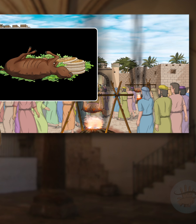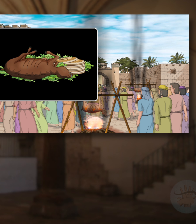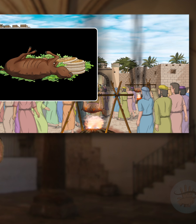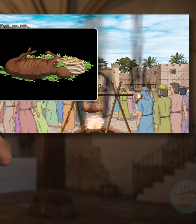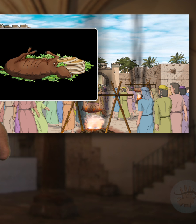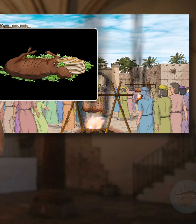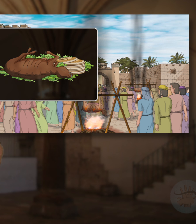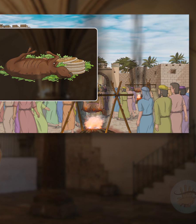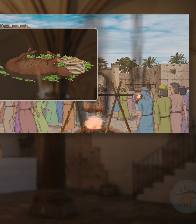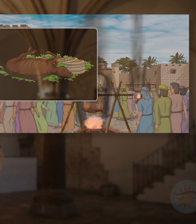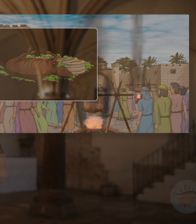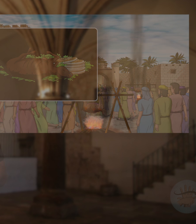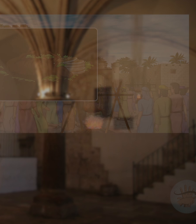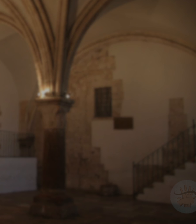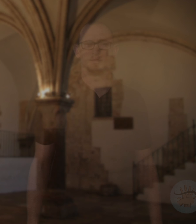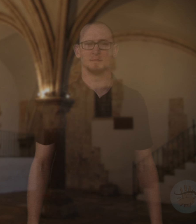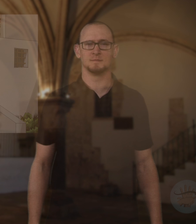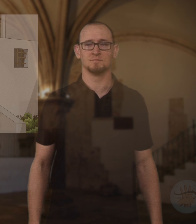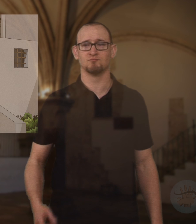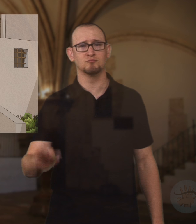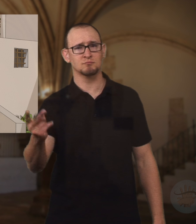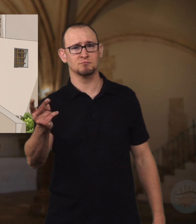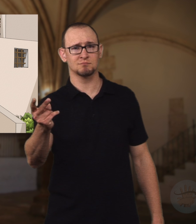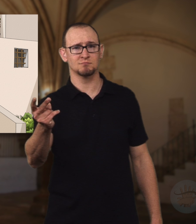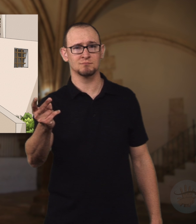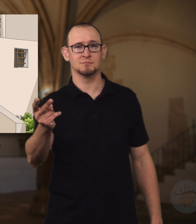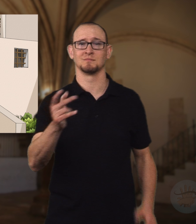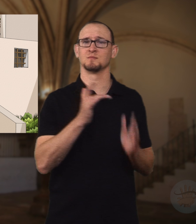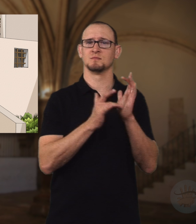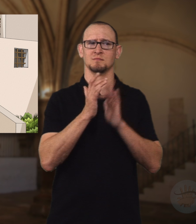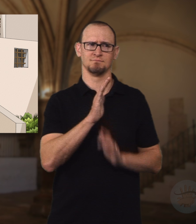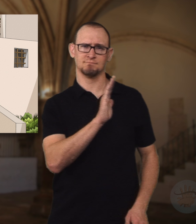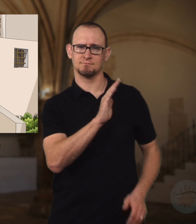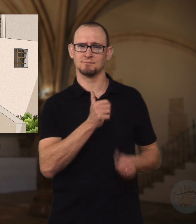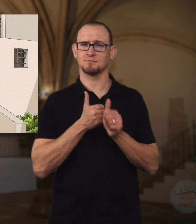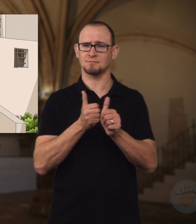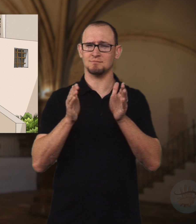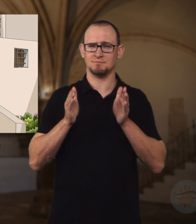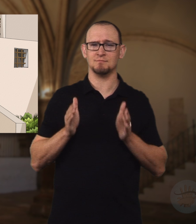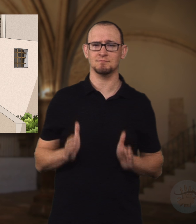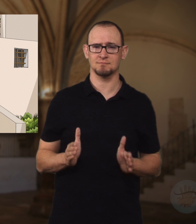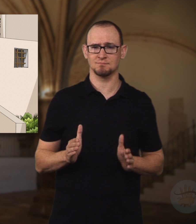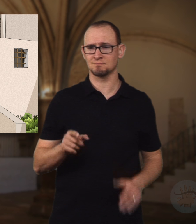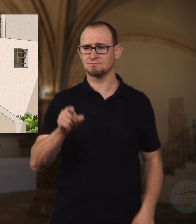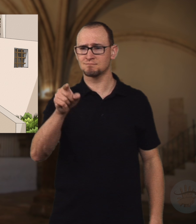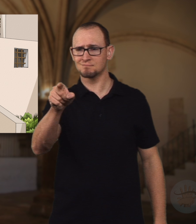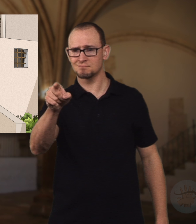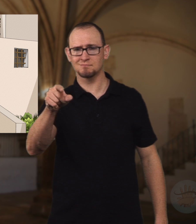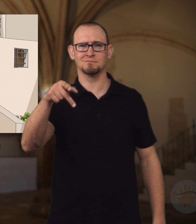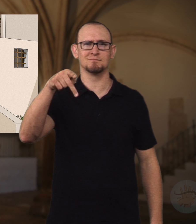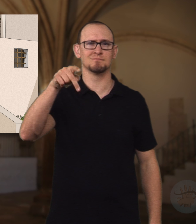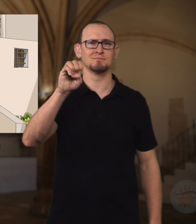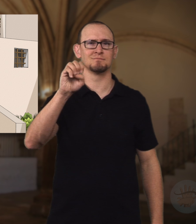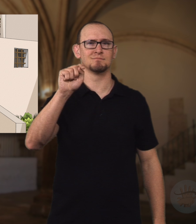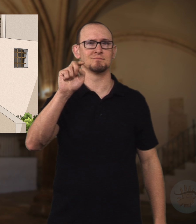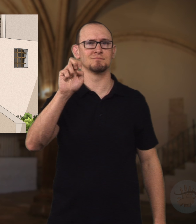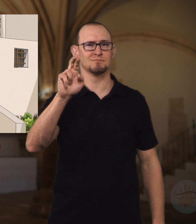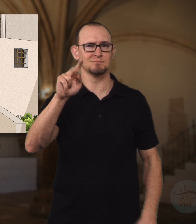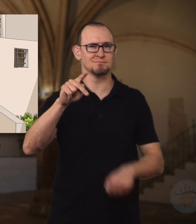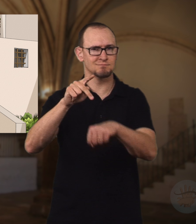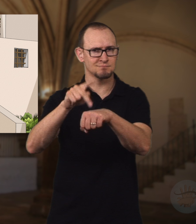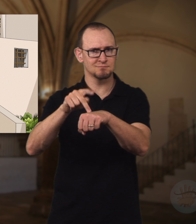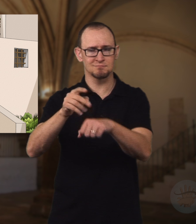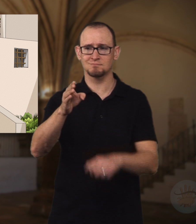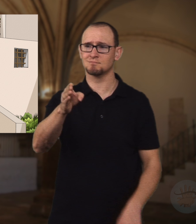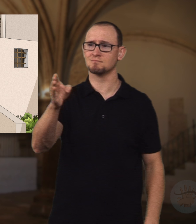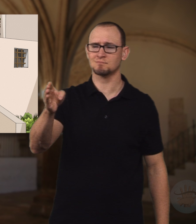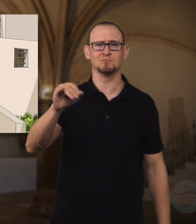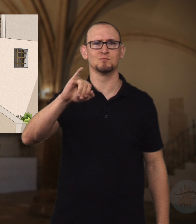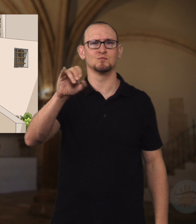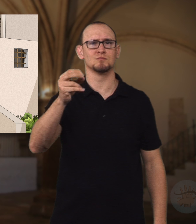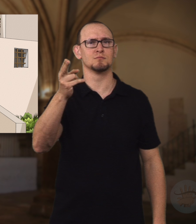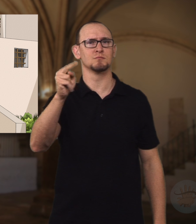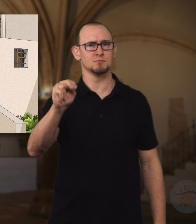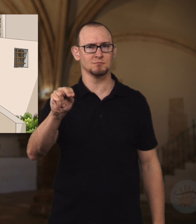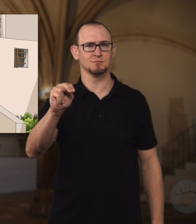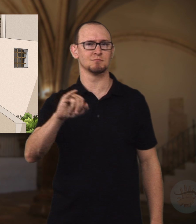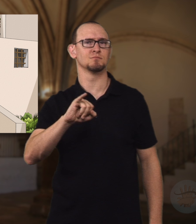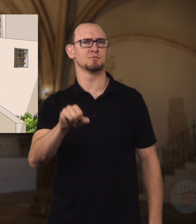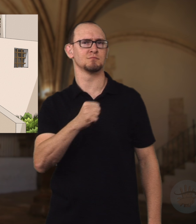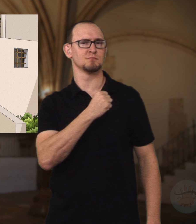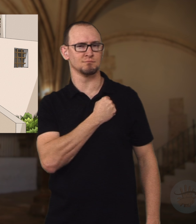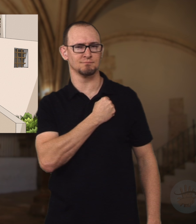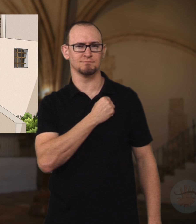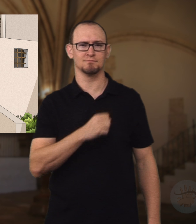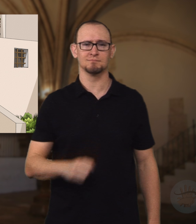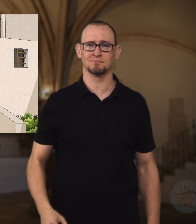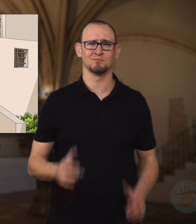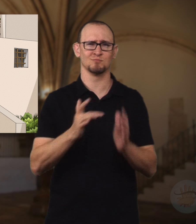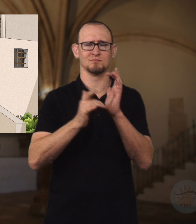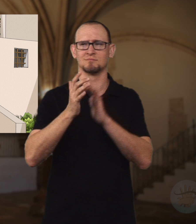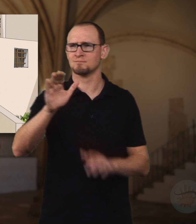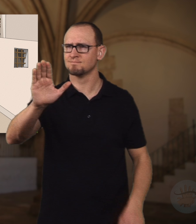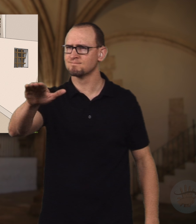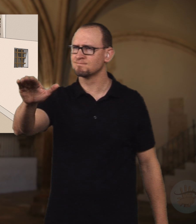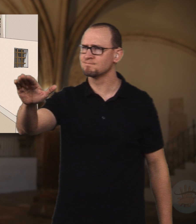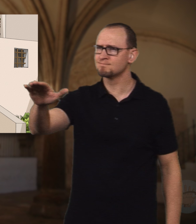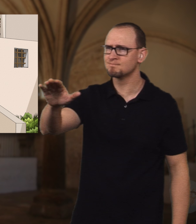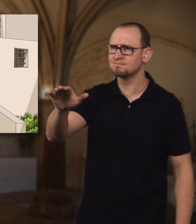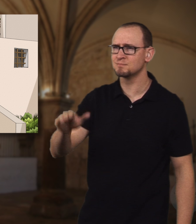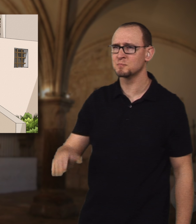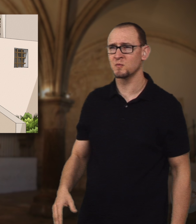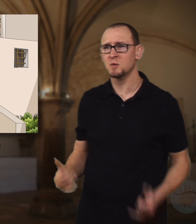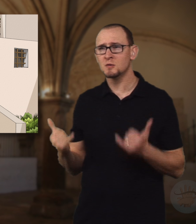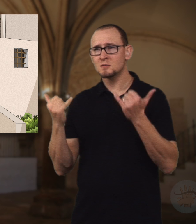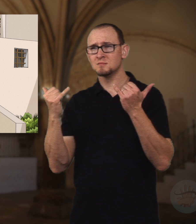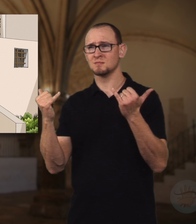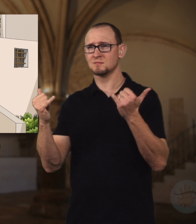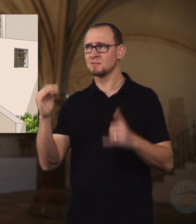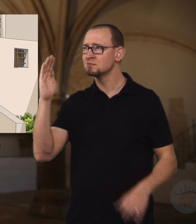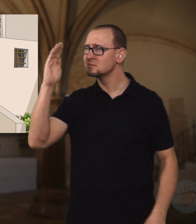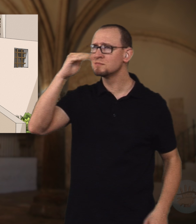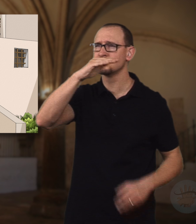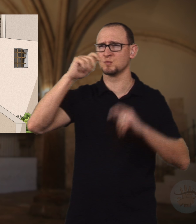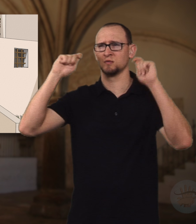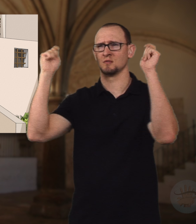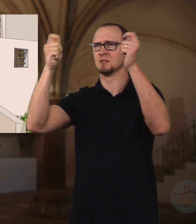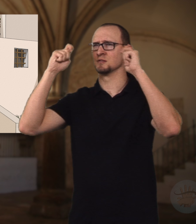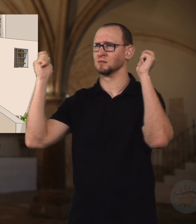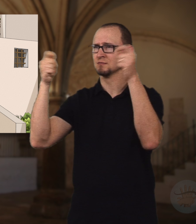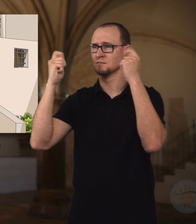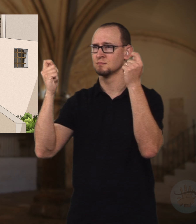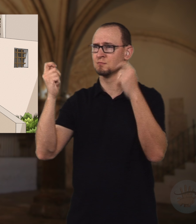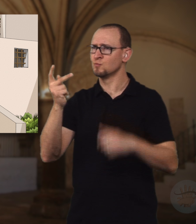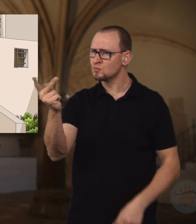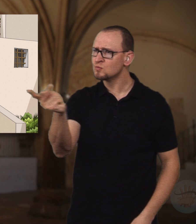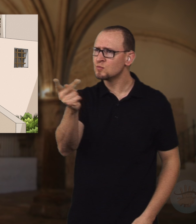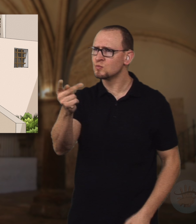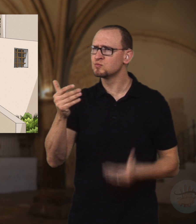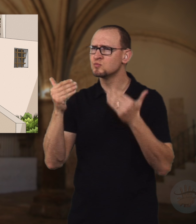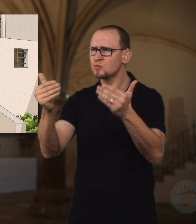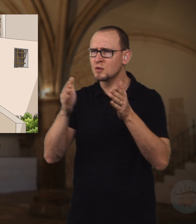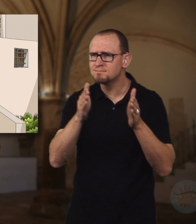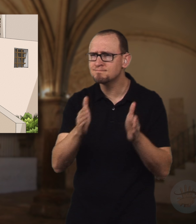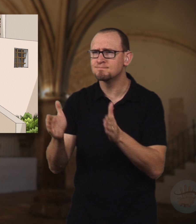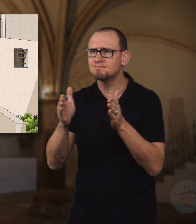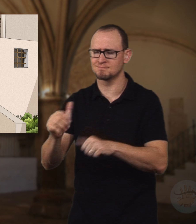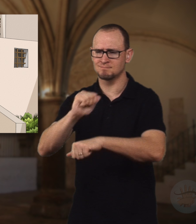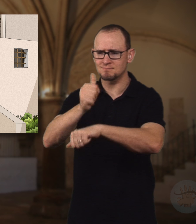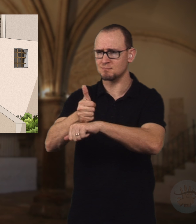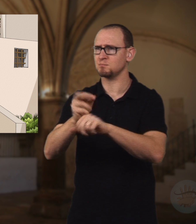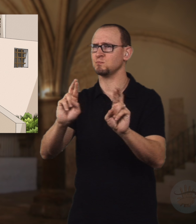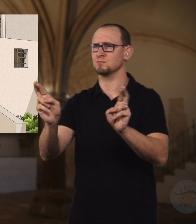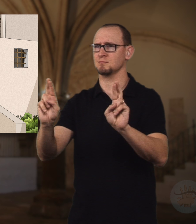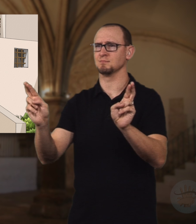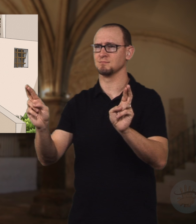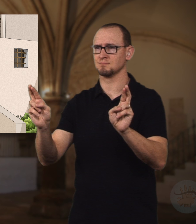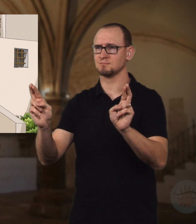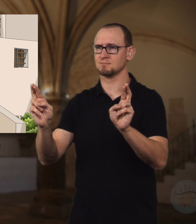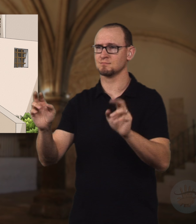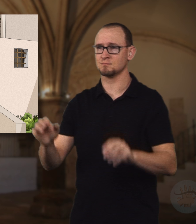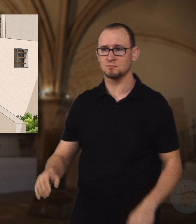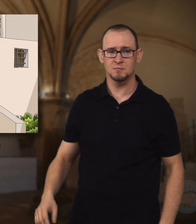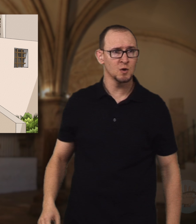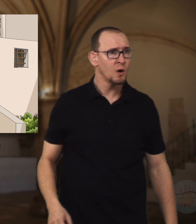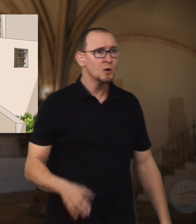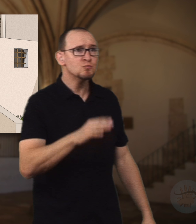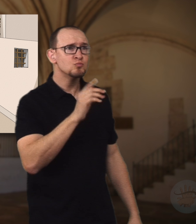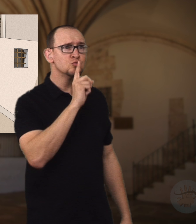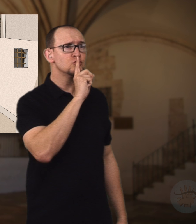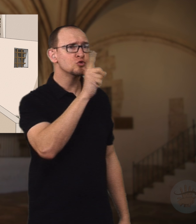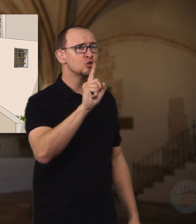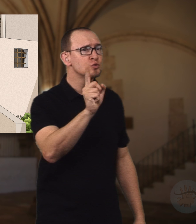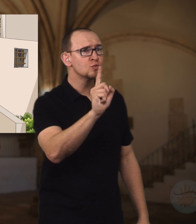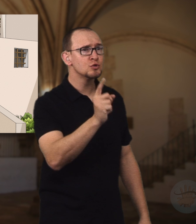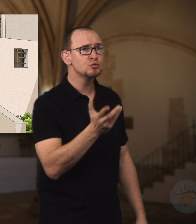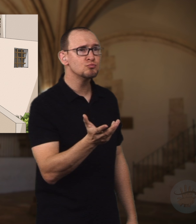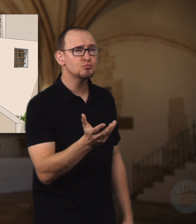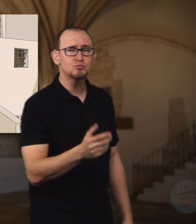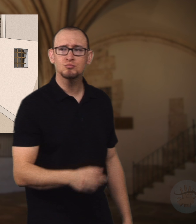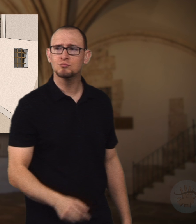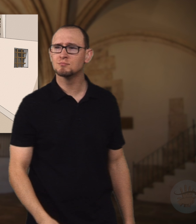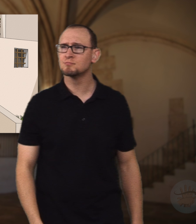Jesus sent Peter and John, saying, “Go and prepare for us to eat the Passover.” “Where do You want us to prepare it?”